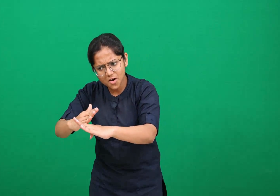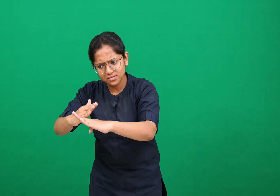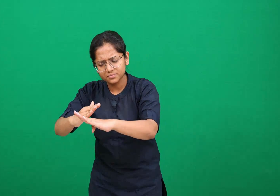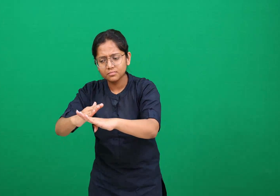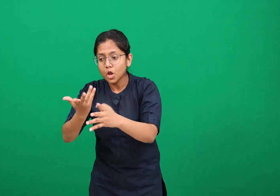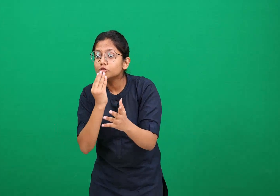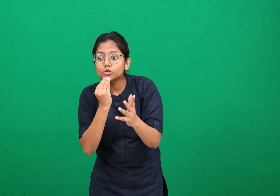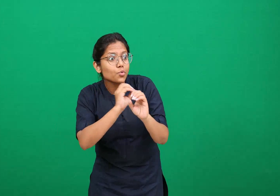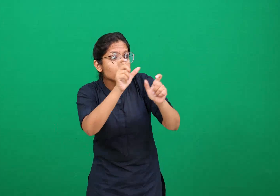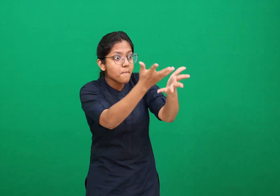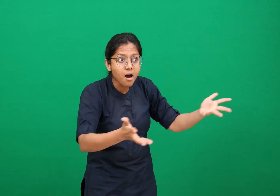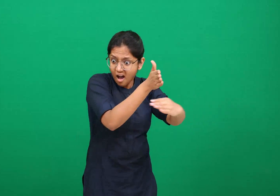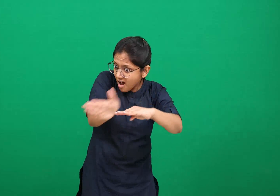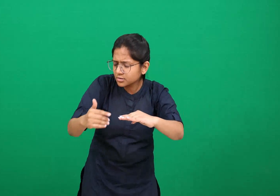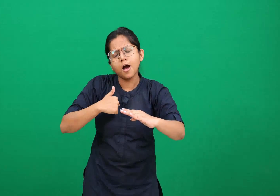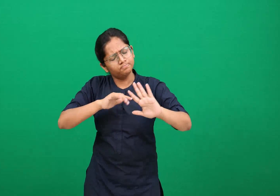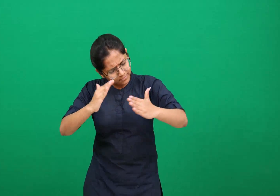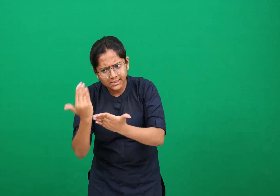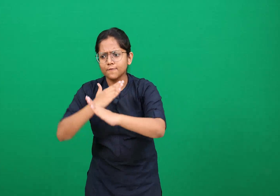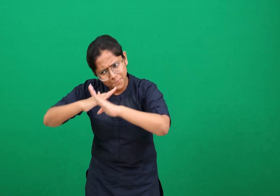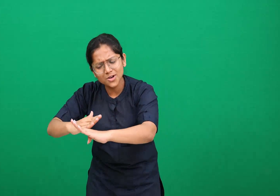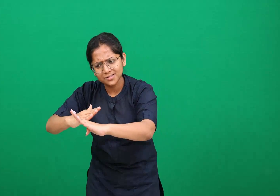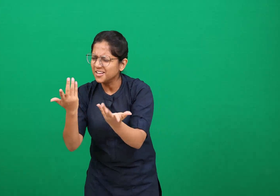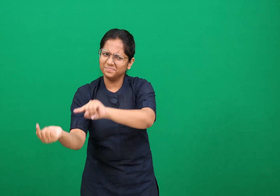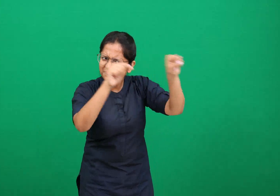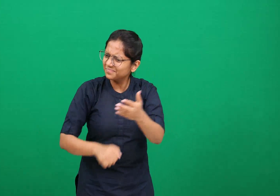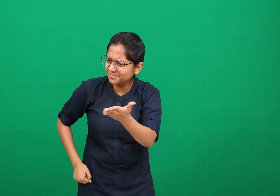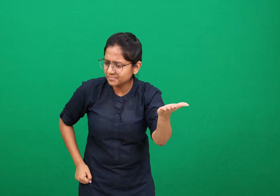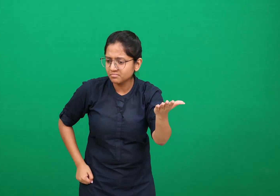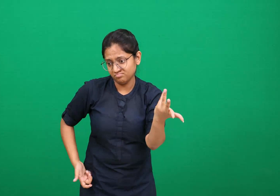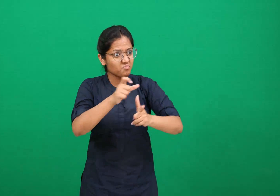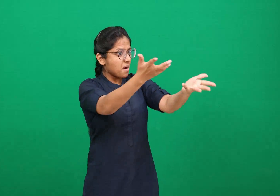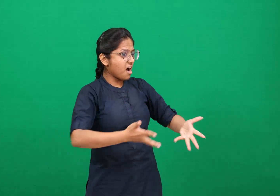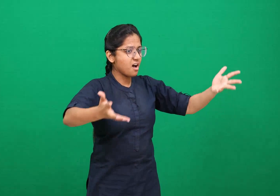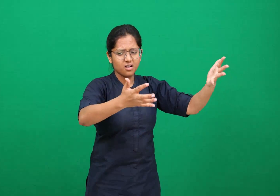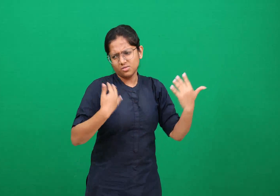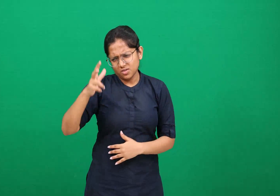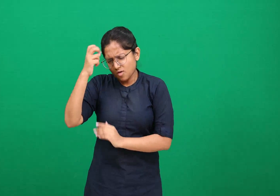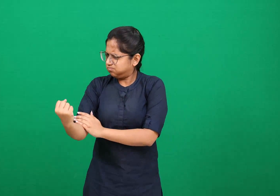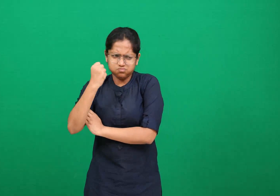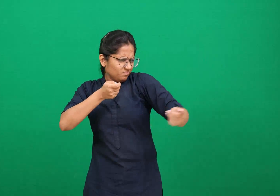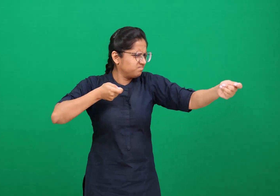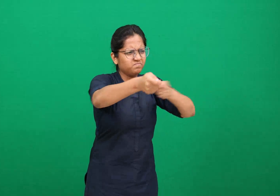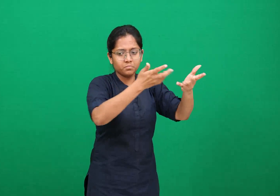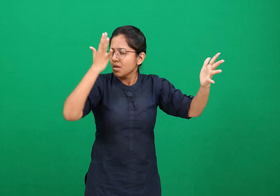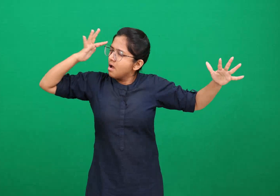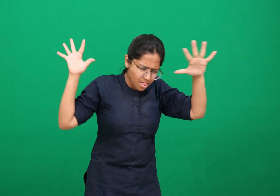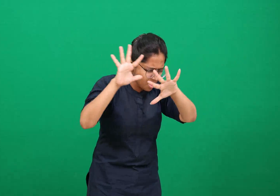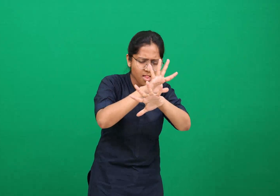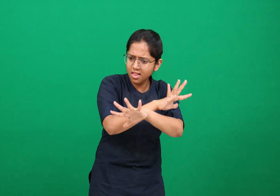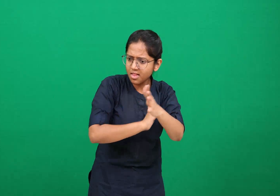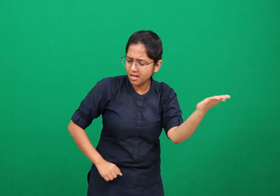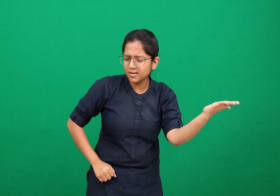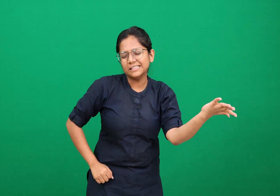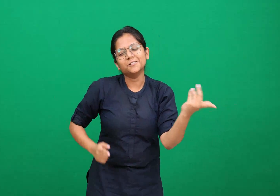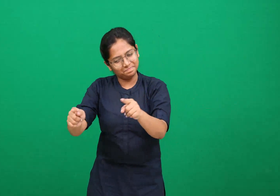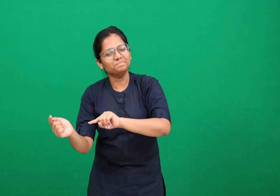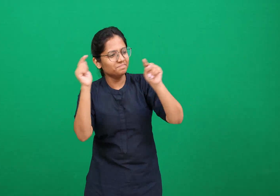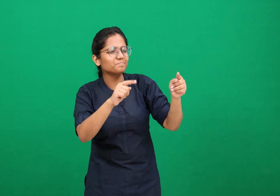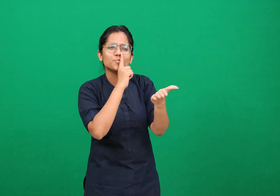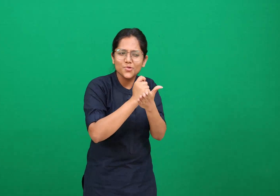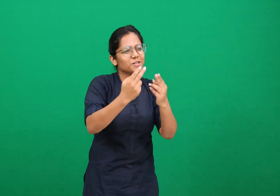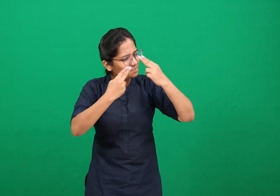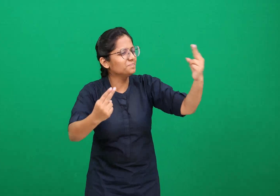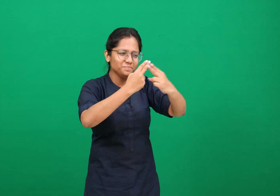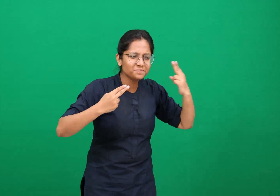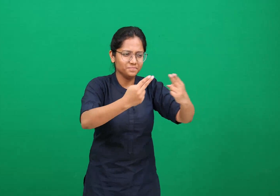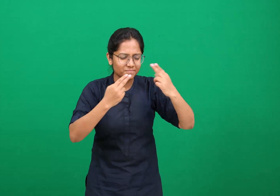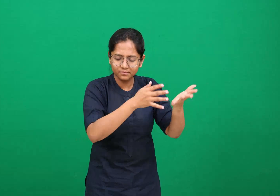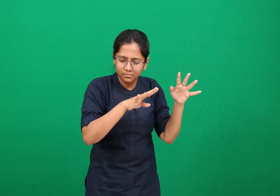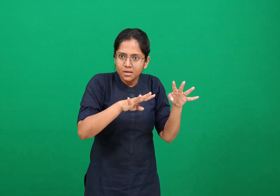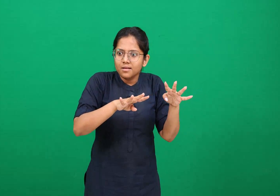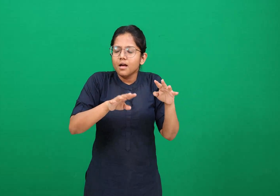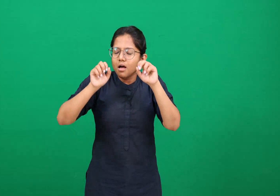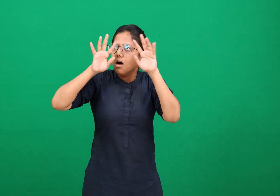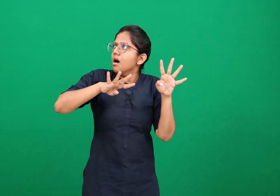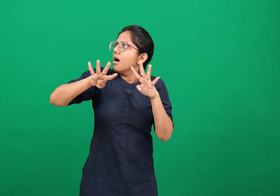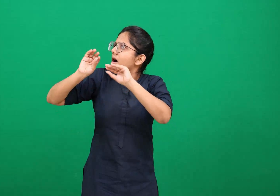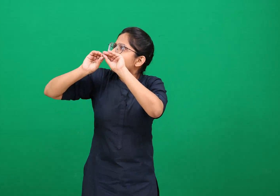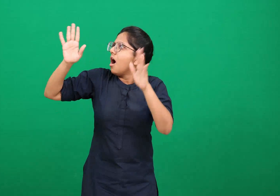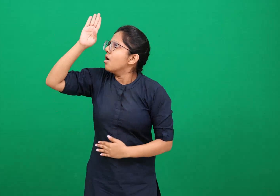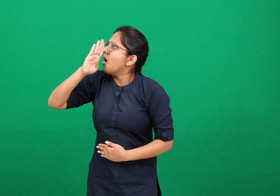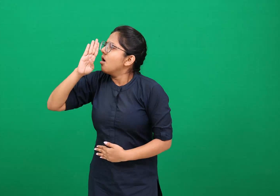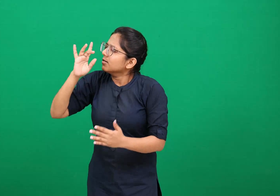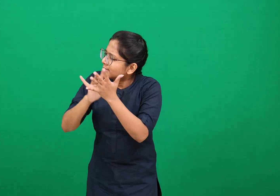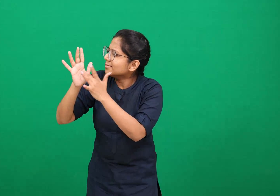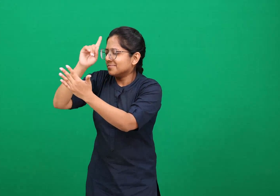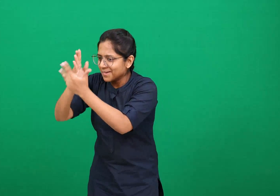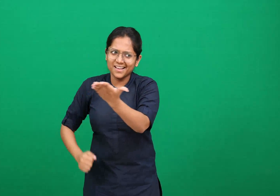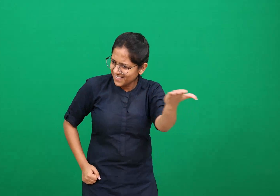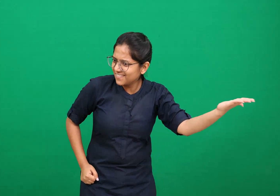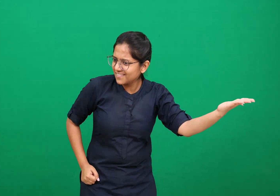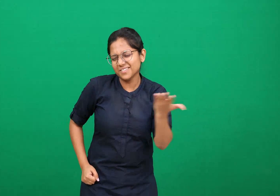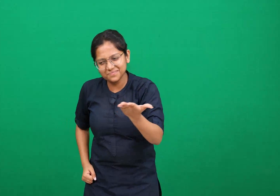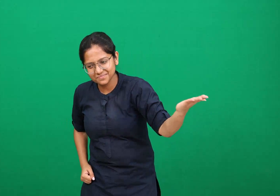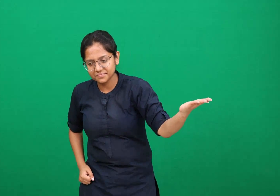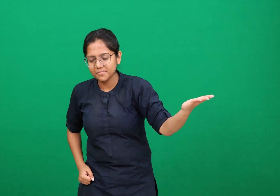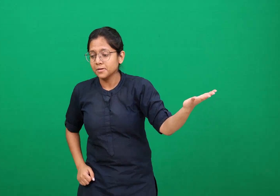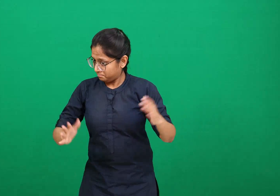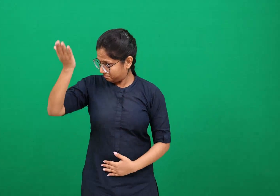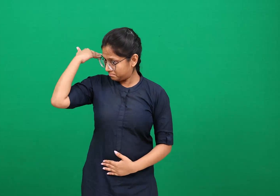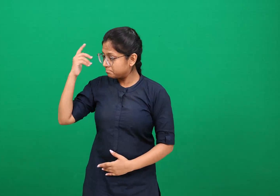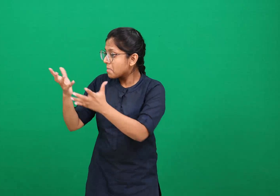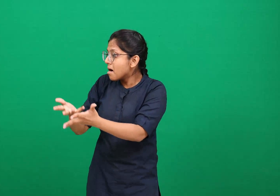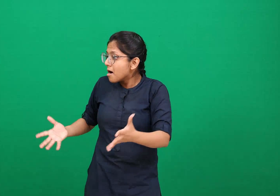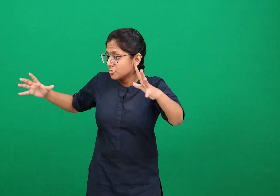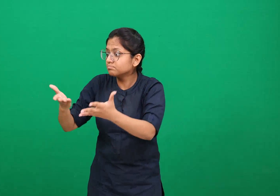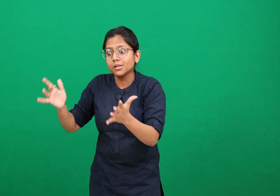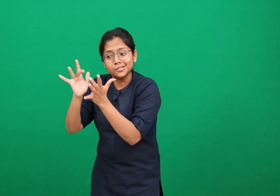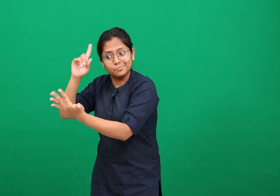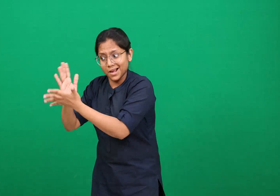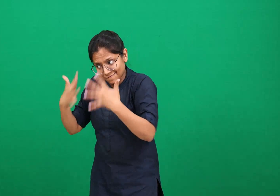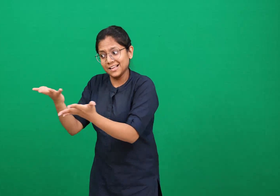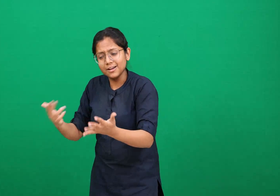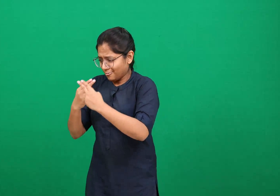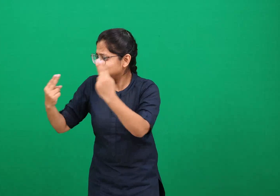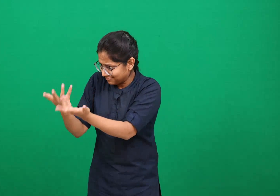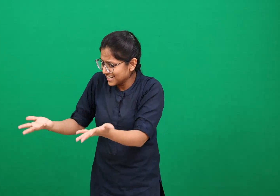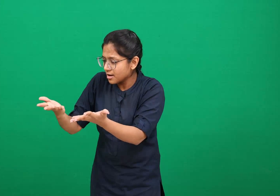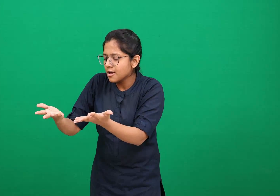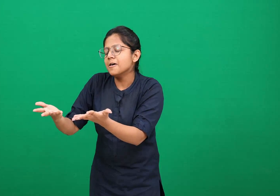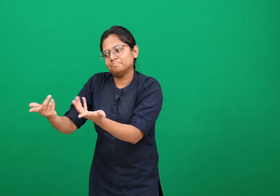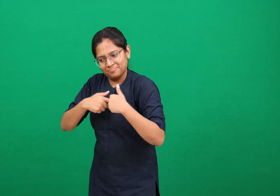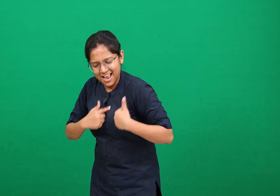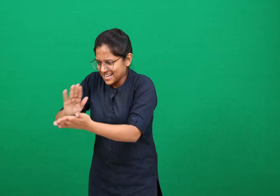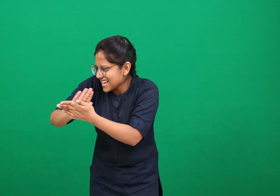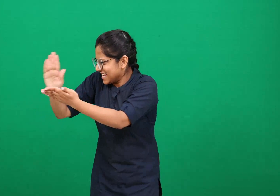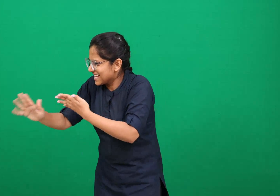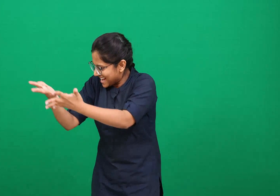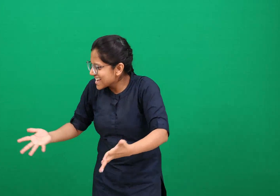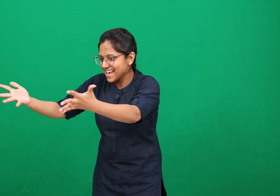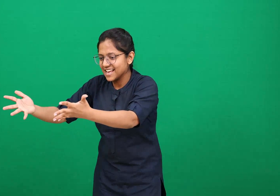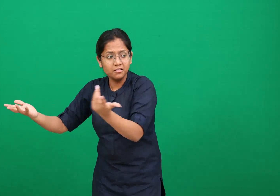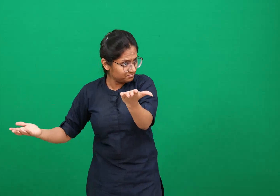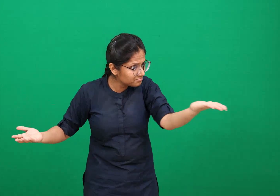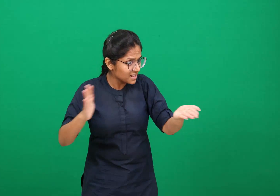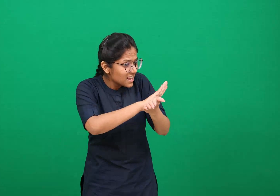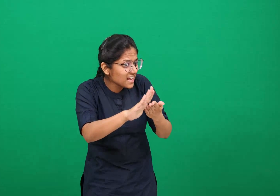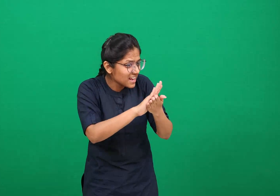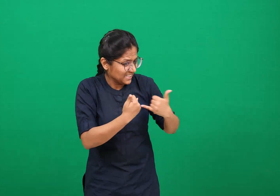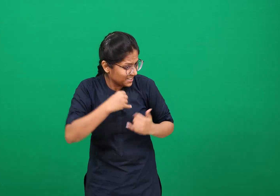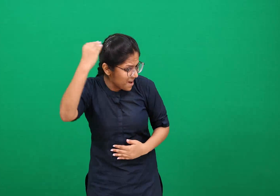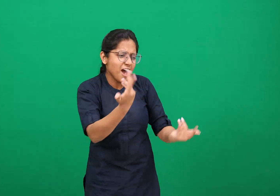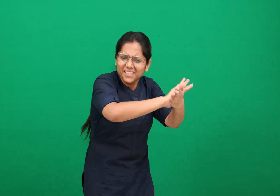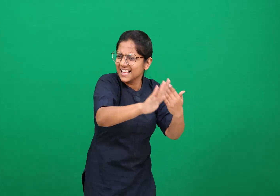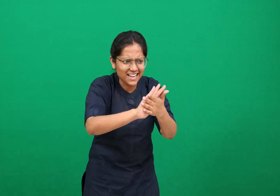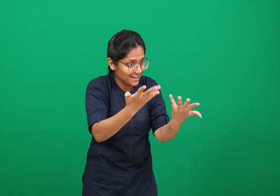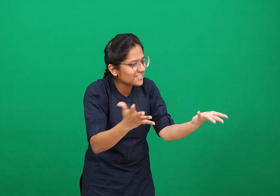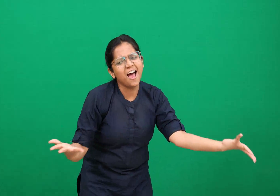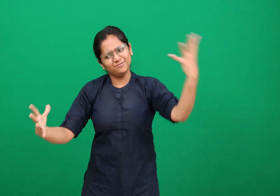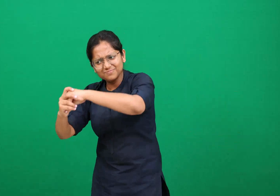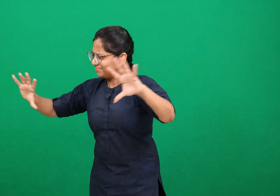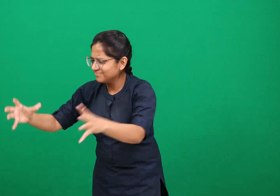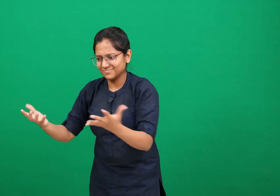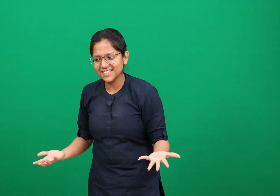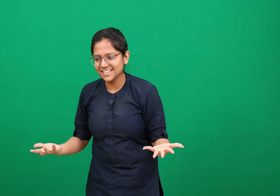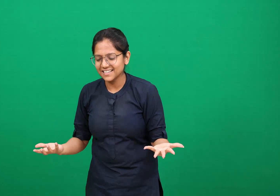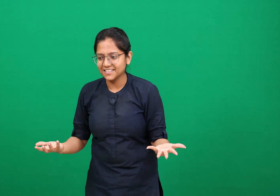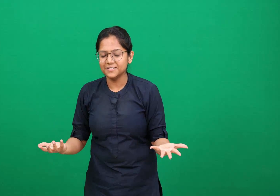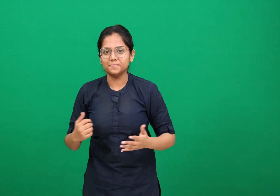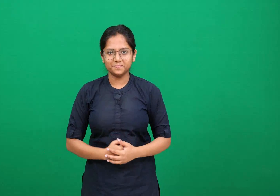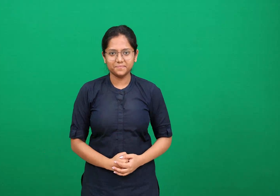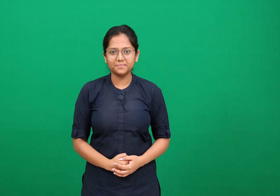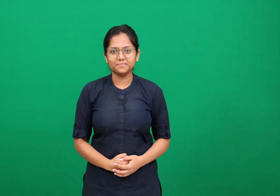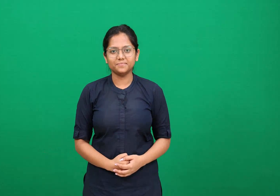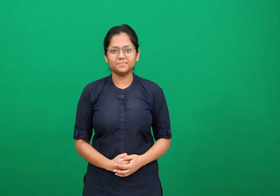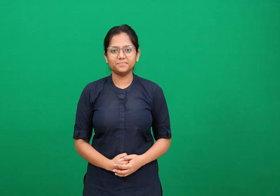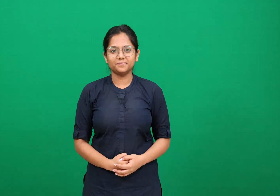I am sending you to them to open their eyes, so that they may turn from darkness to light and from the power of Satan to God, that they may receive forgiveness of sins and an inheritance among those sanctified by faith in Me.'